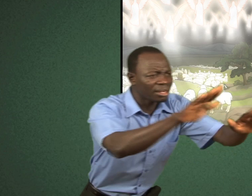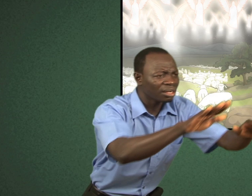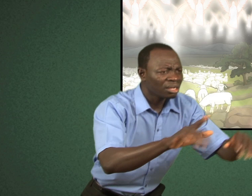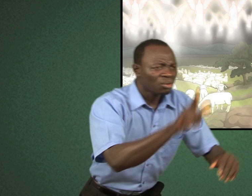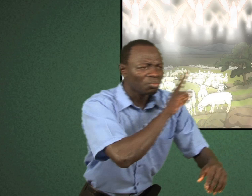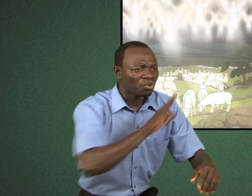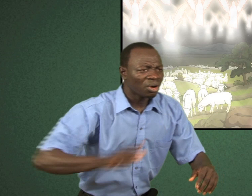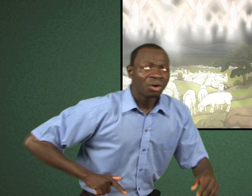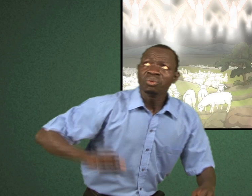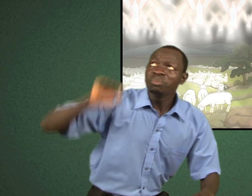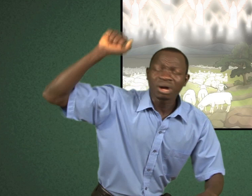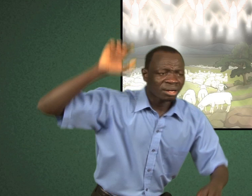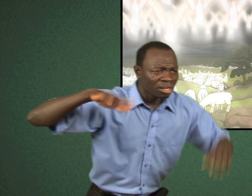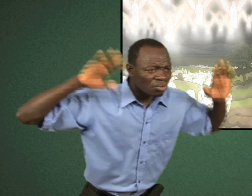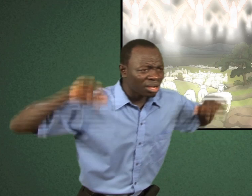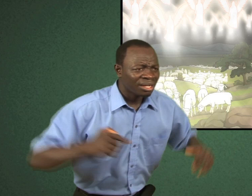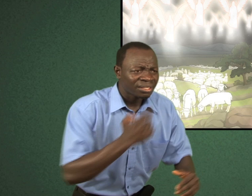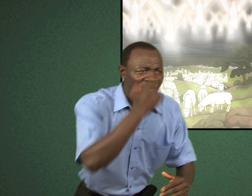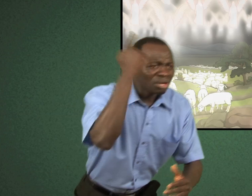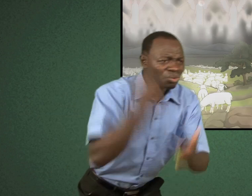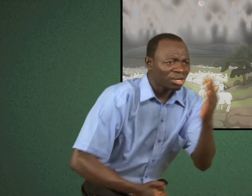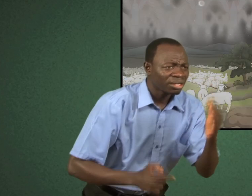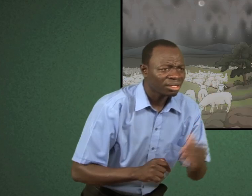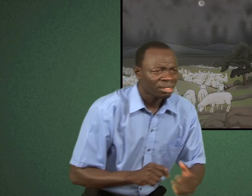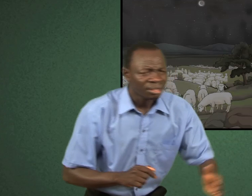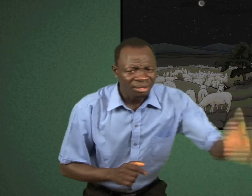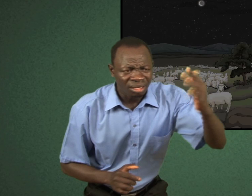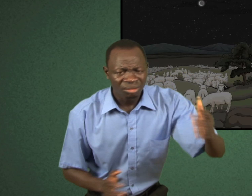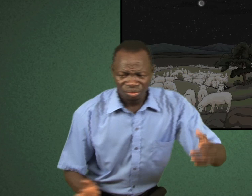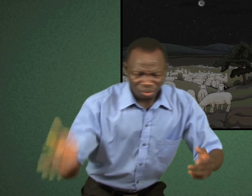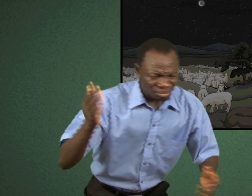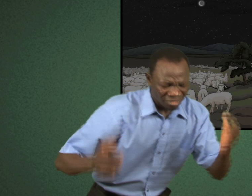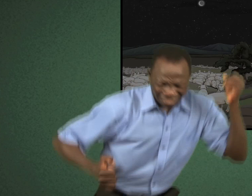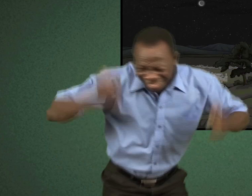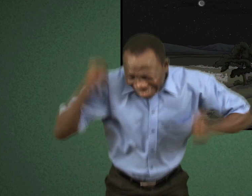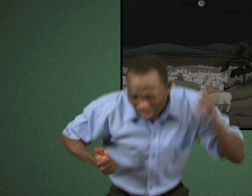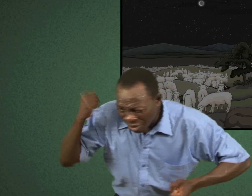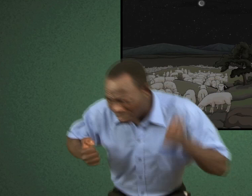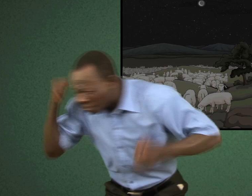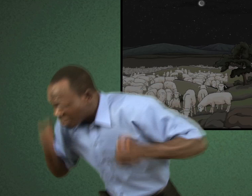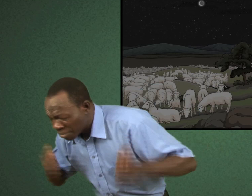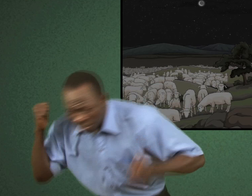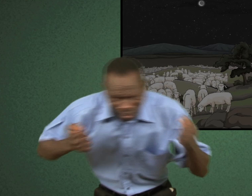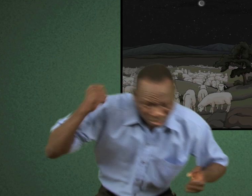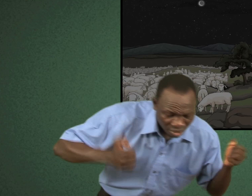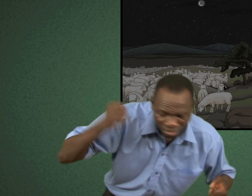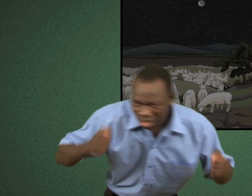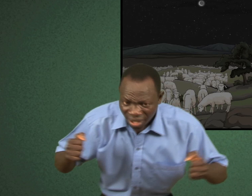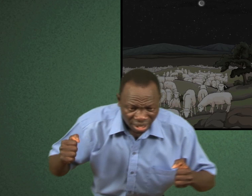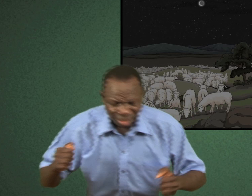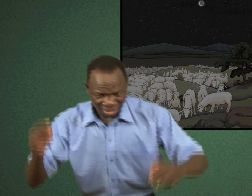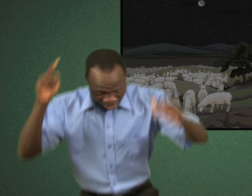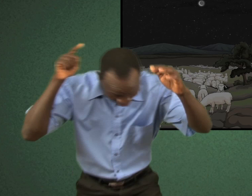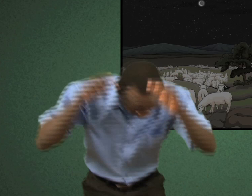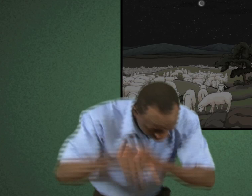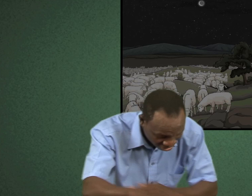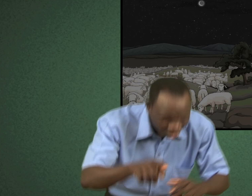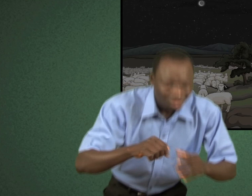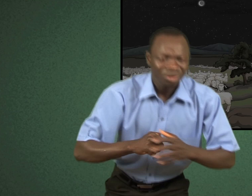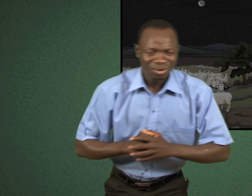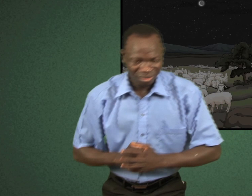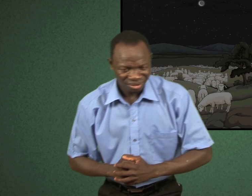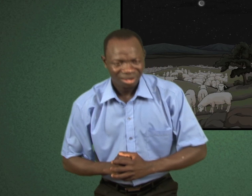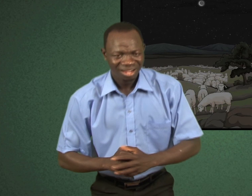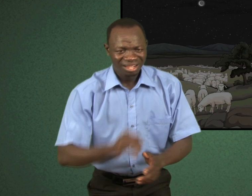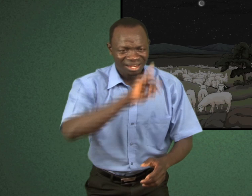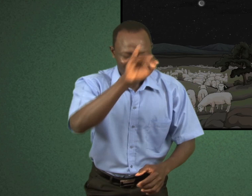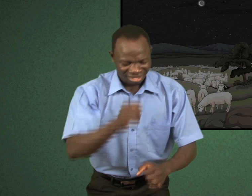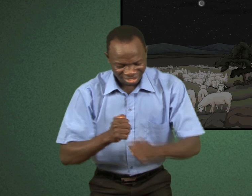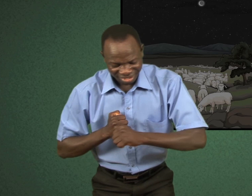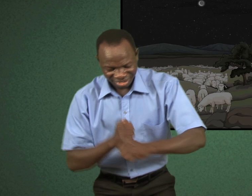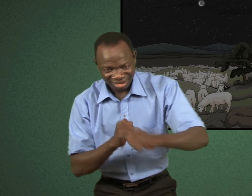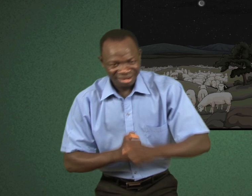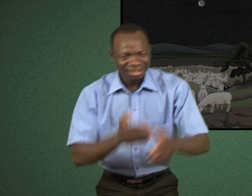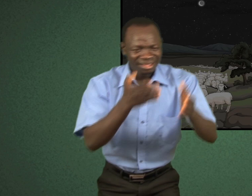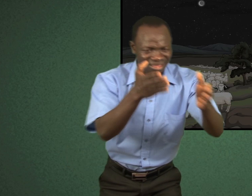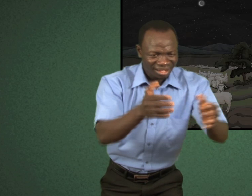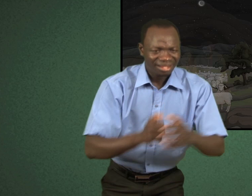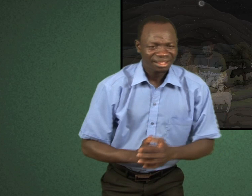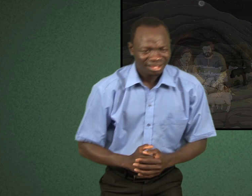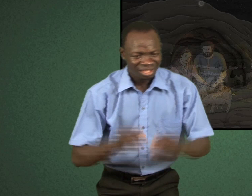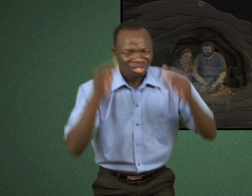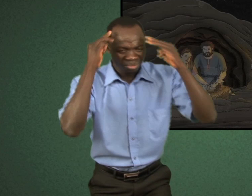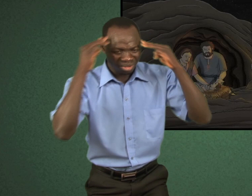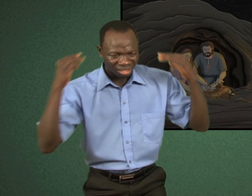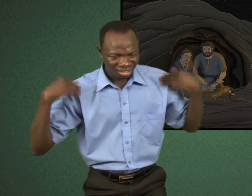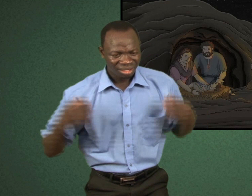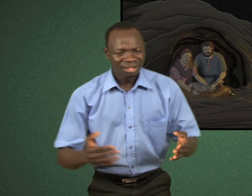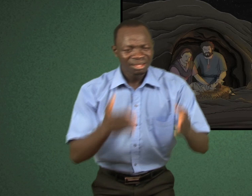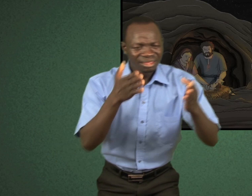When the angels had left them and gone into heaven, the shepherds said to one another, “Let us go to Bethlehem and see this thing that has happened, which the Lord has made known to us.”